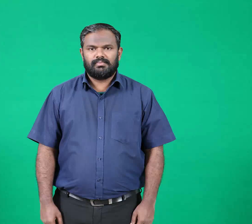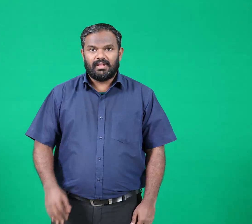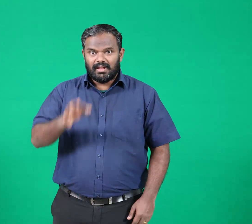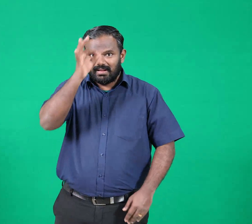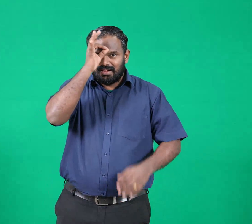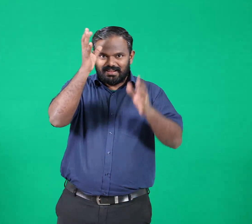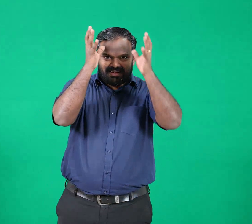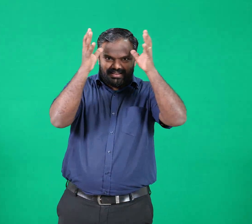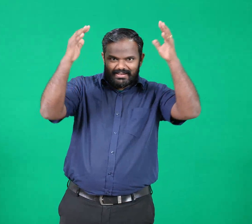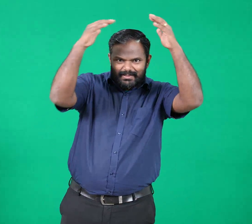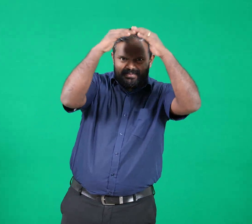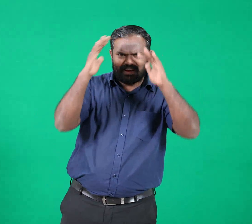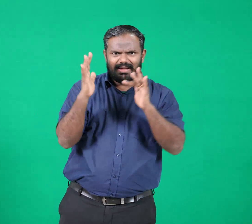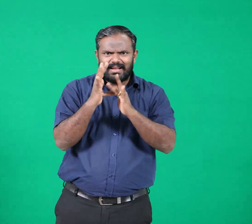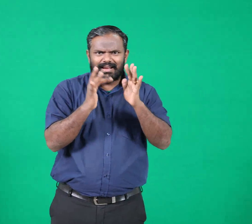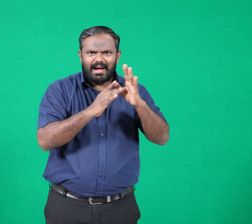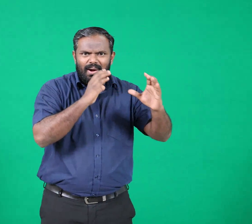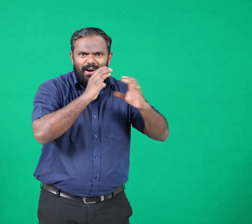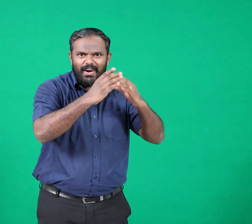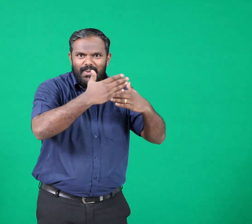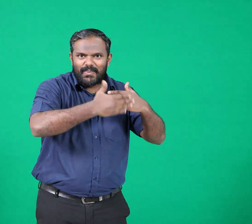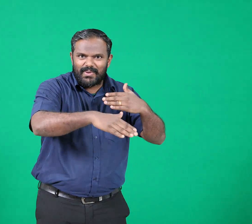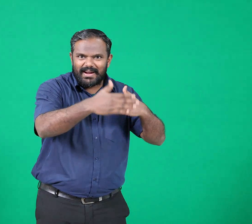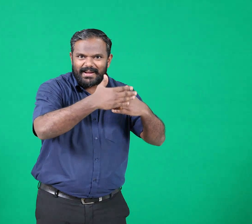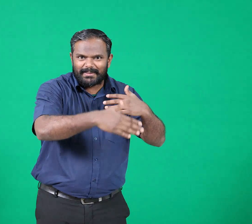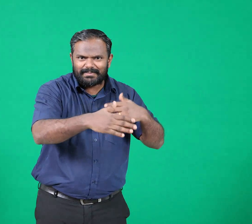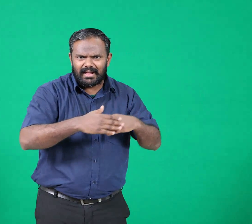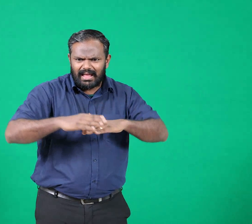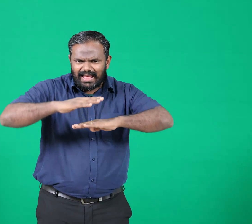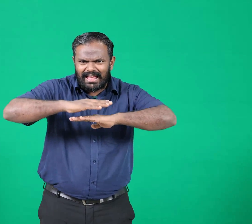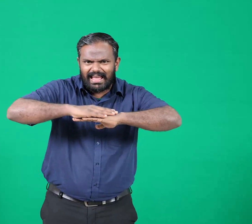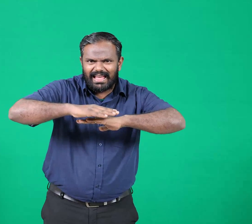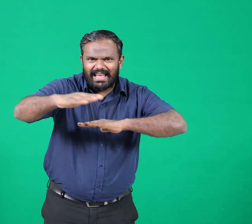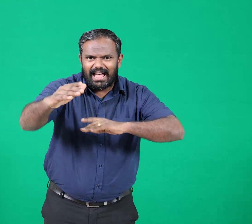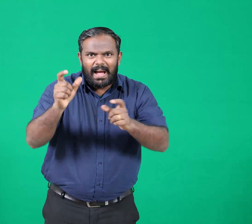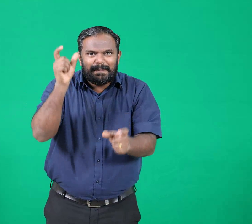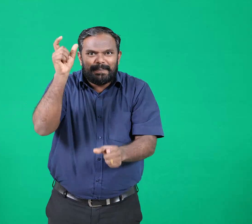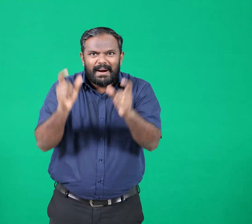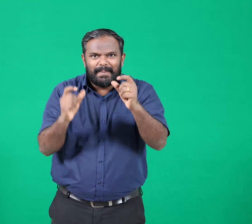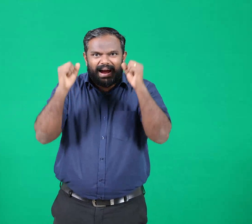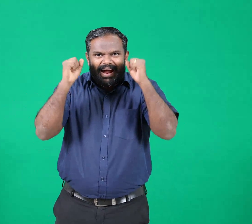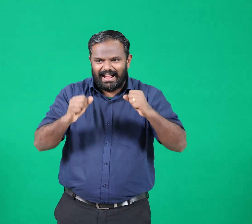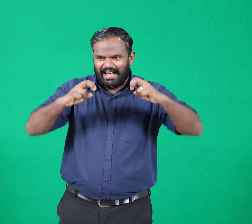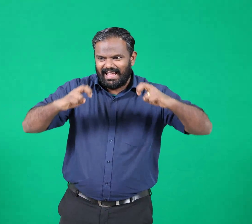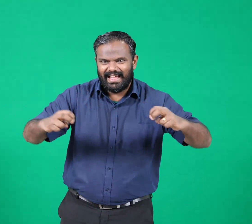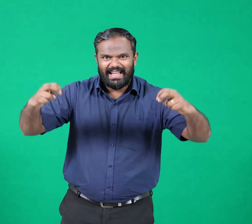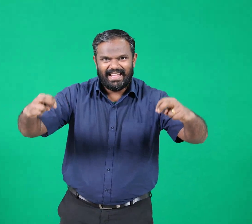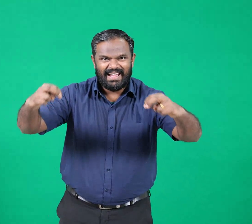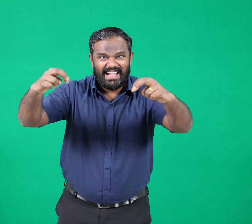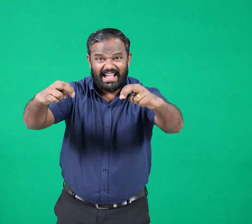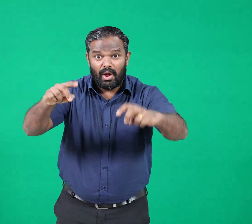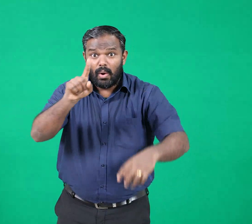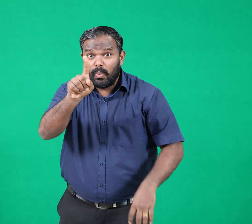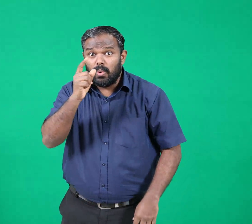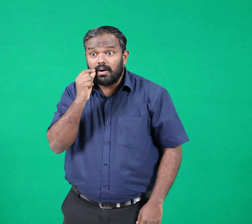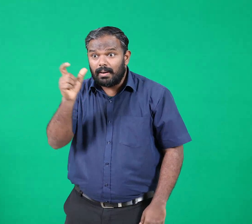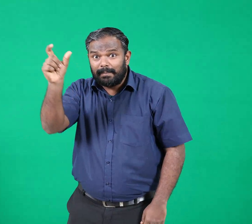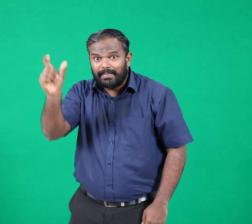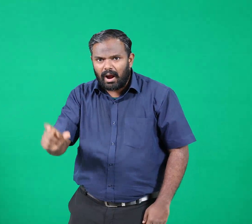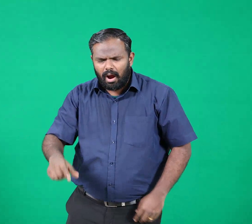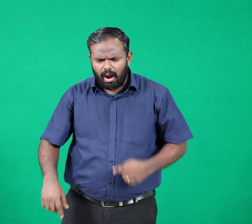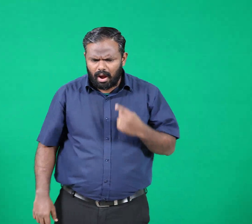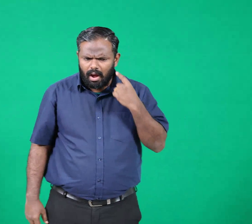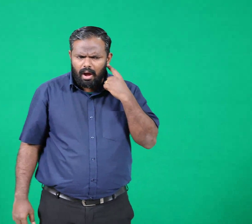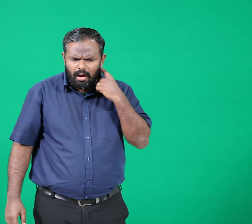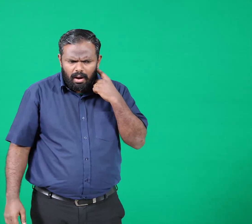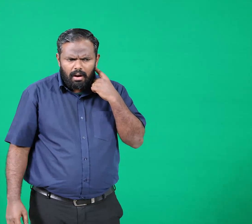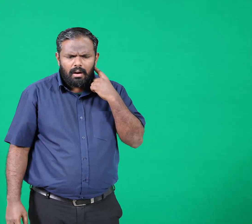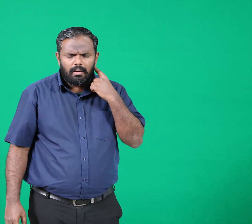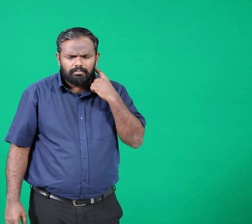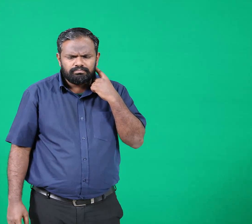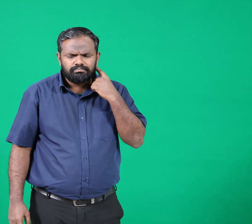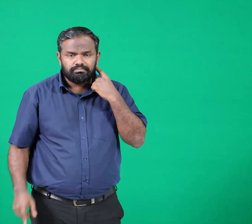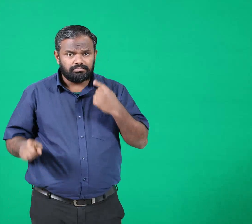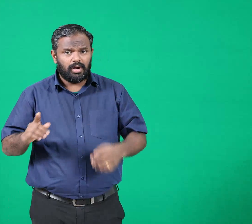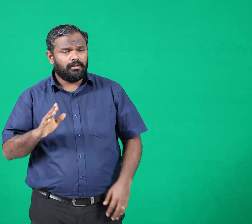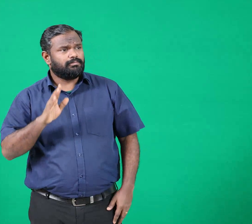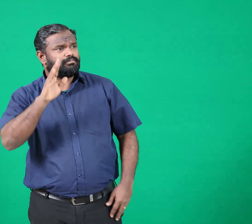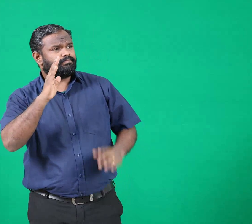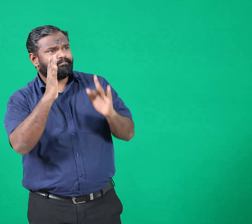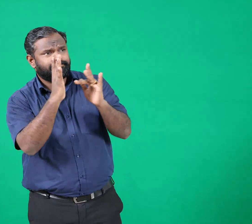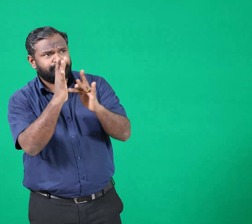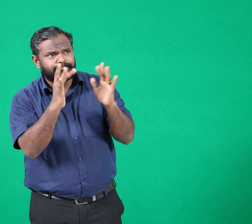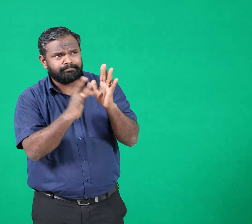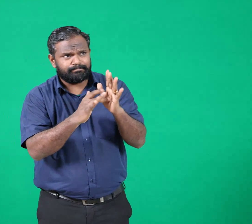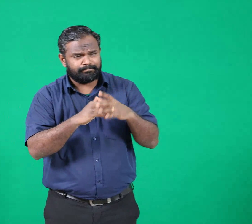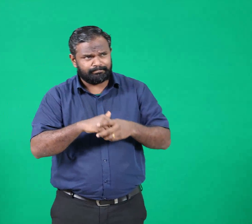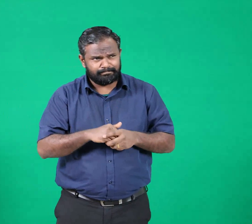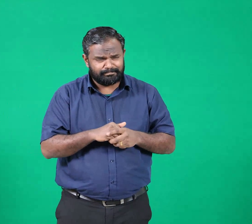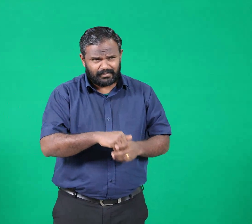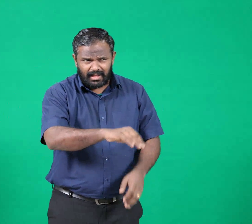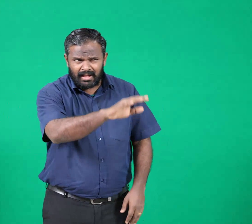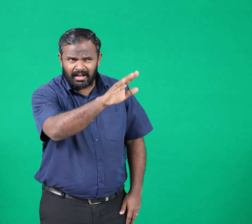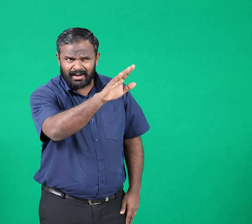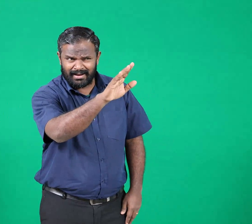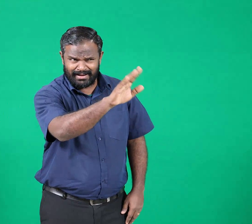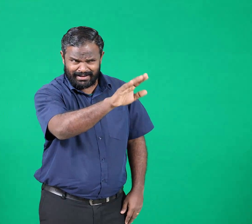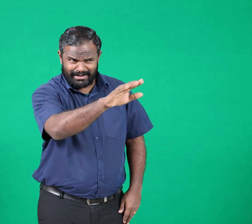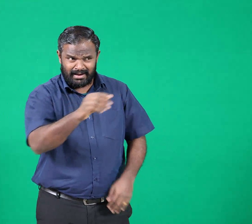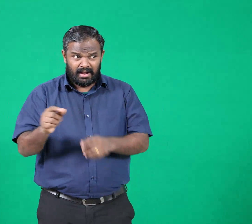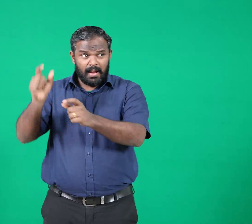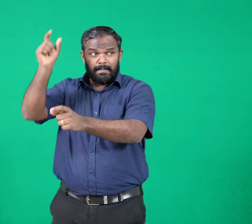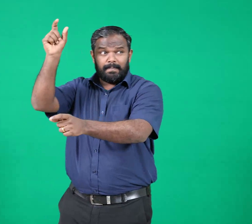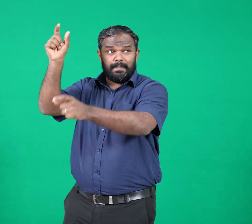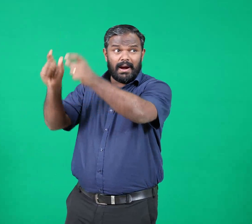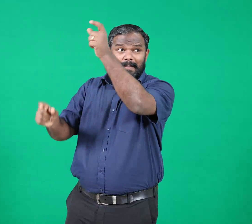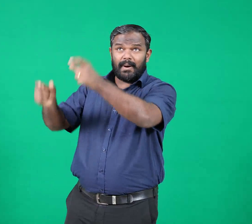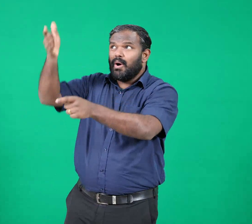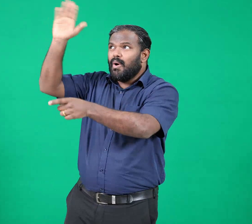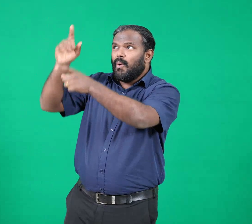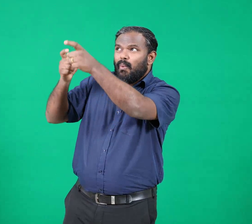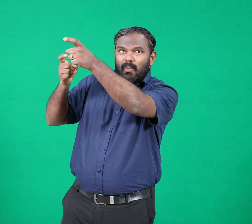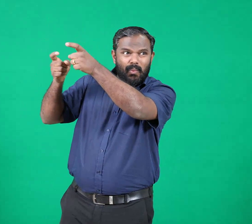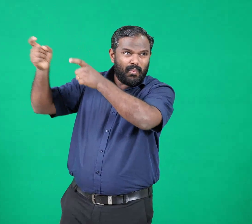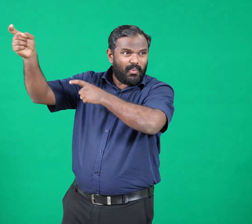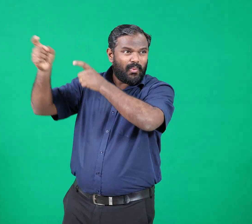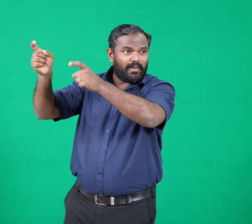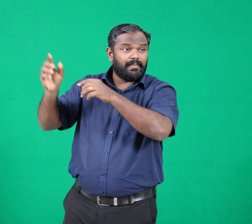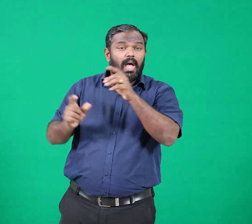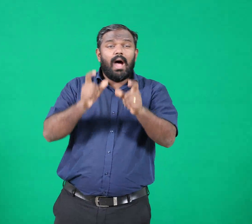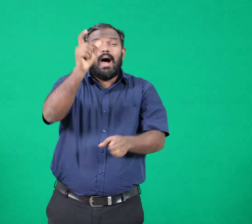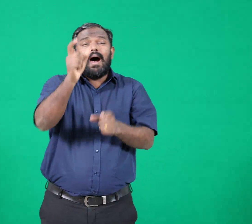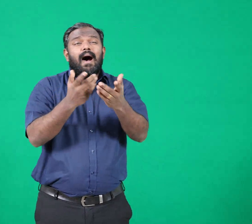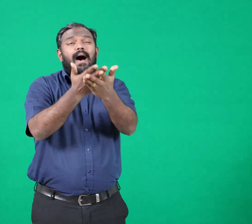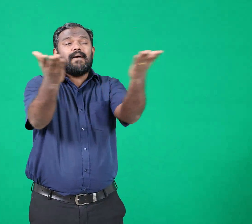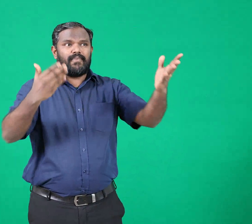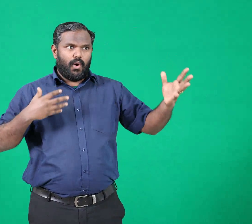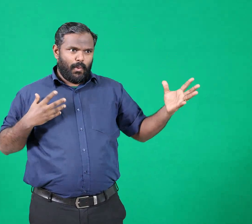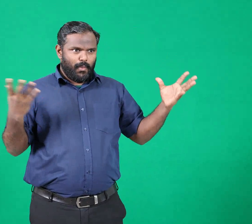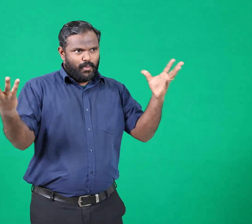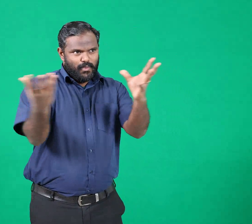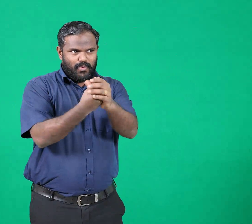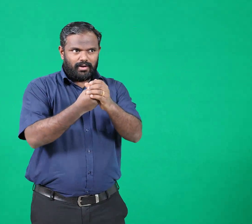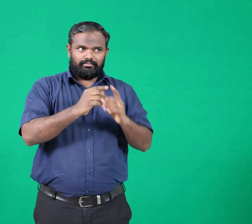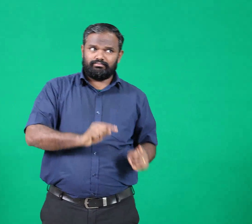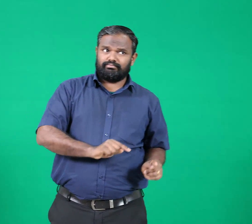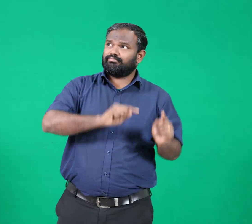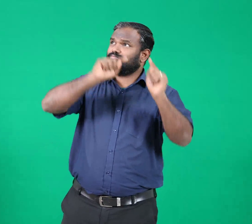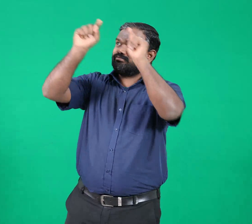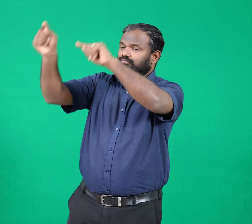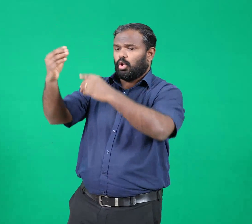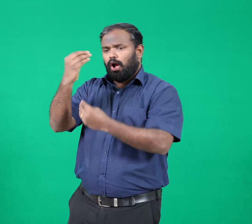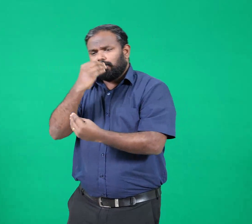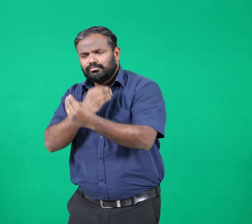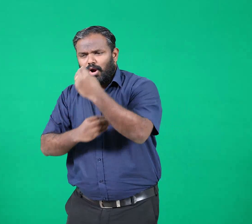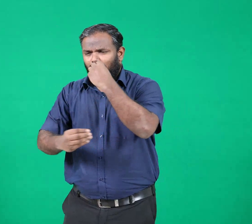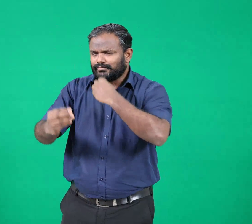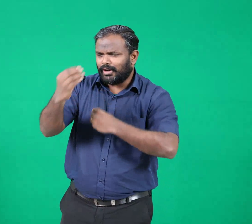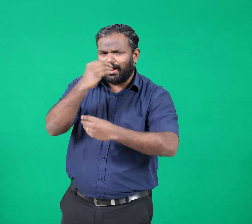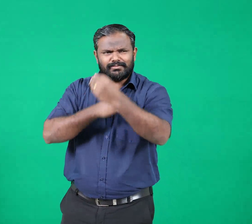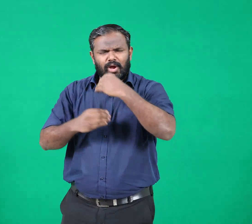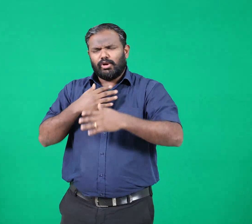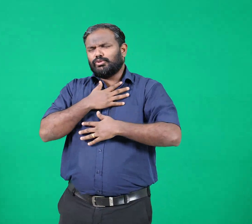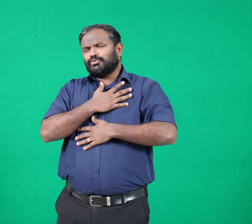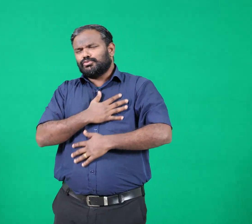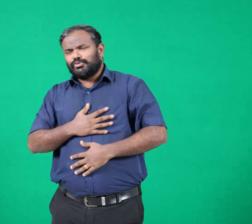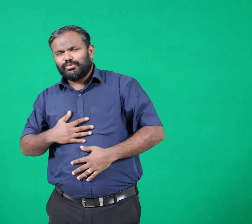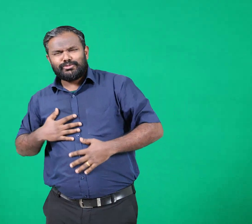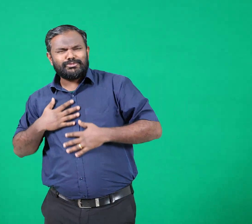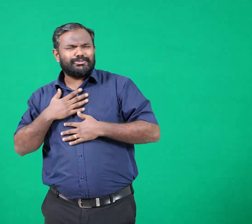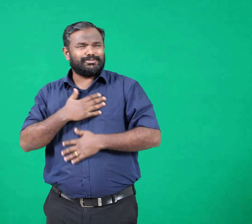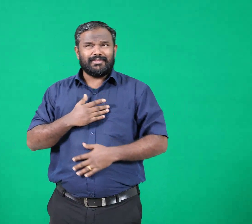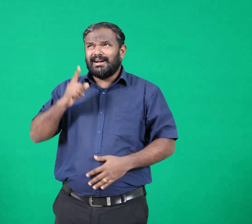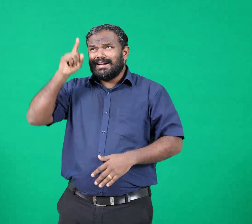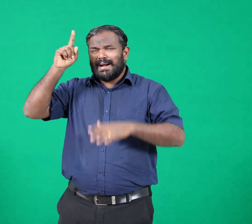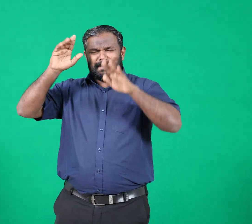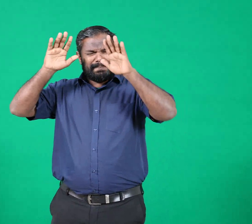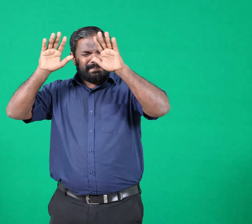When one of those reclining with Him heard this, he said to Jesus, "Blessed is everyone who will eat at the feast in the kingdom of God."